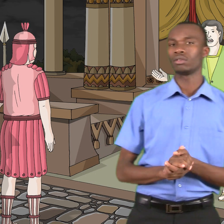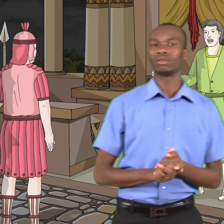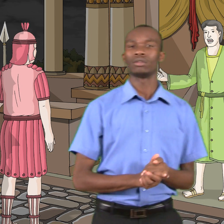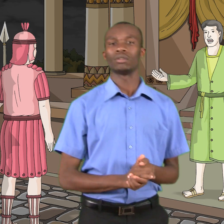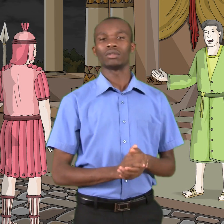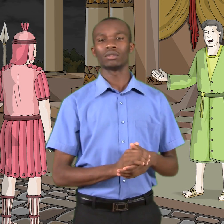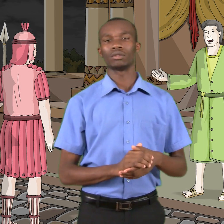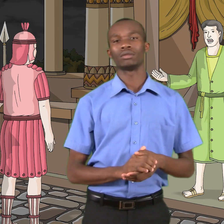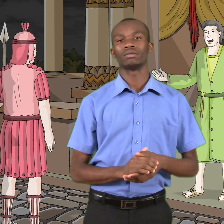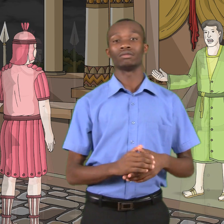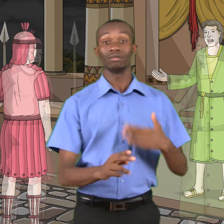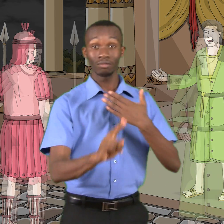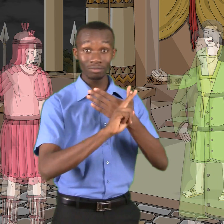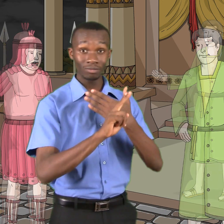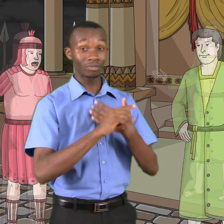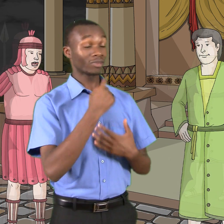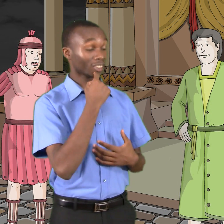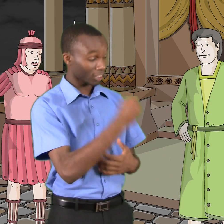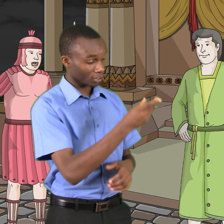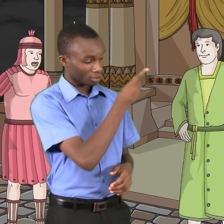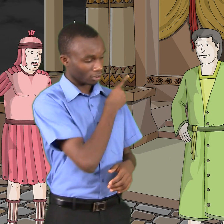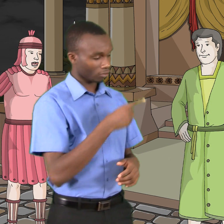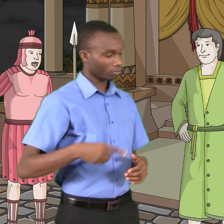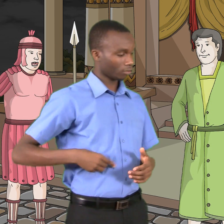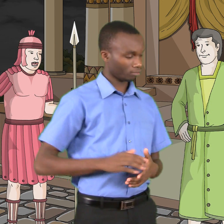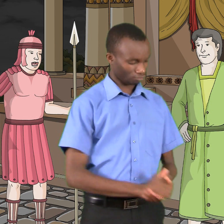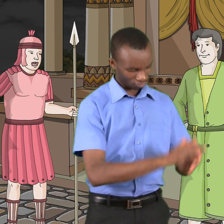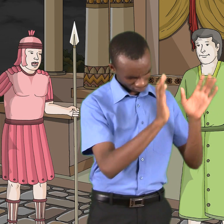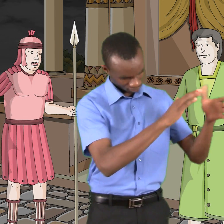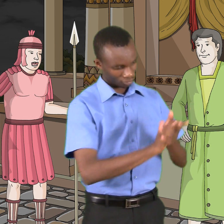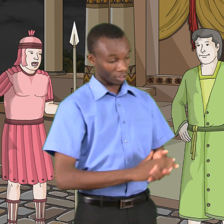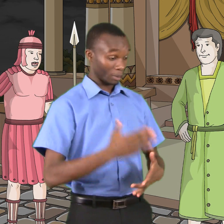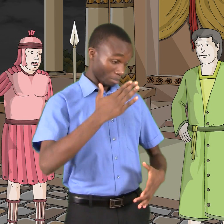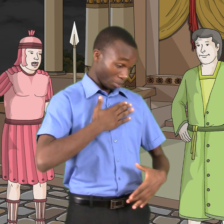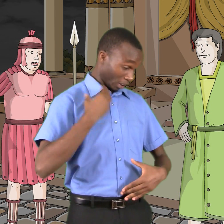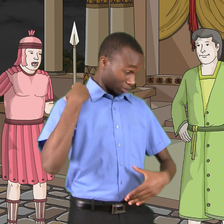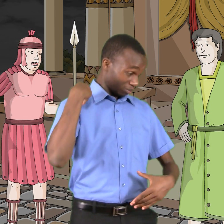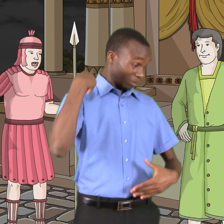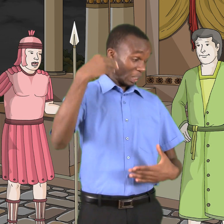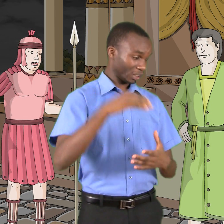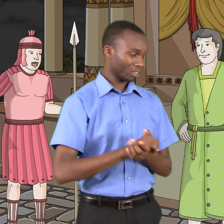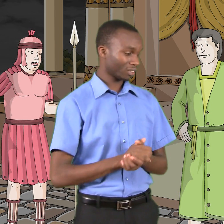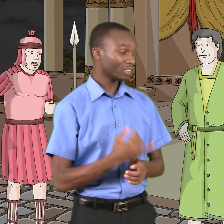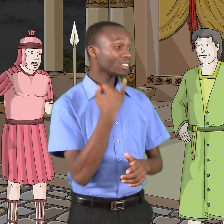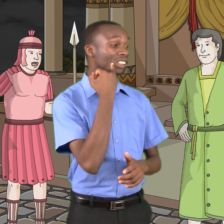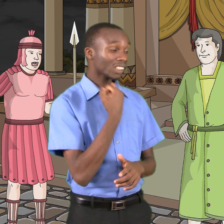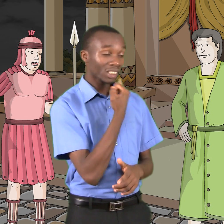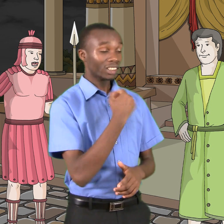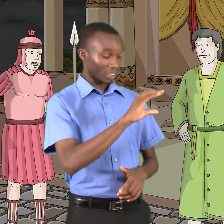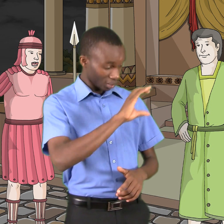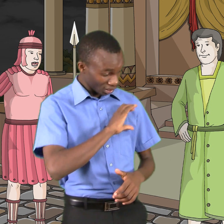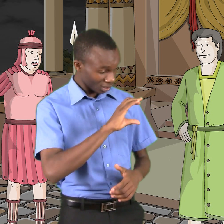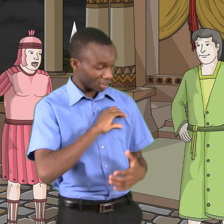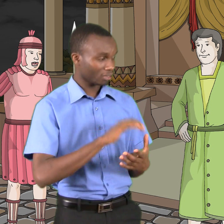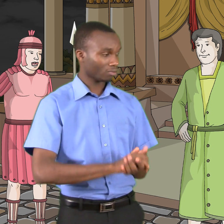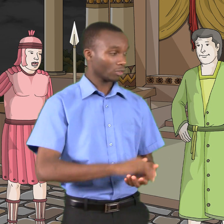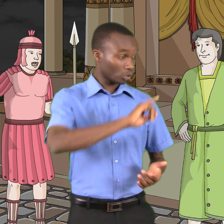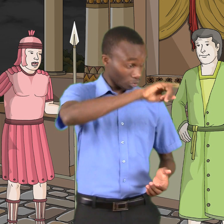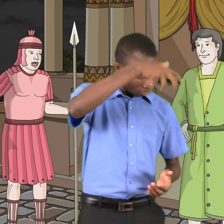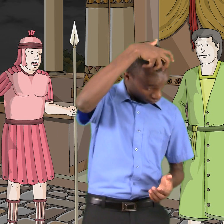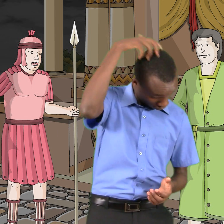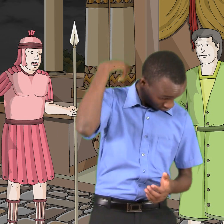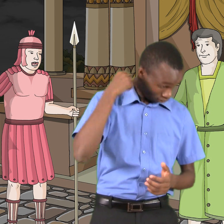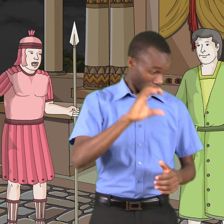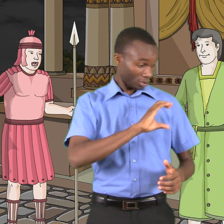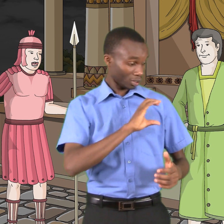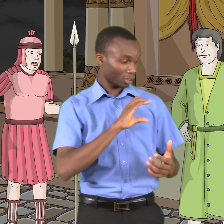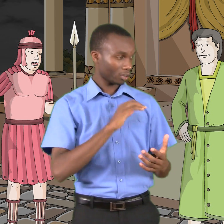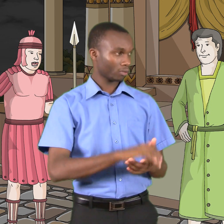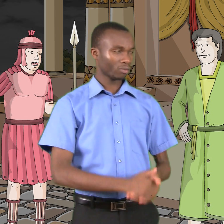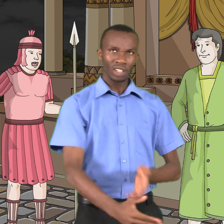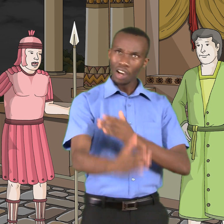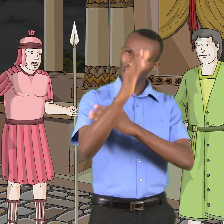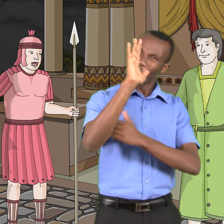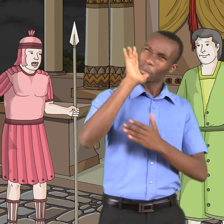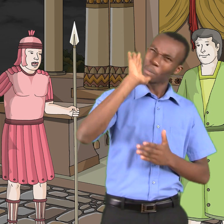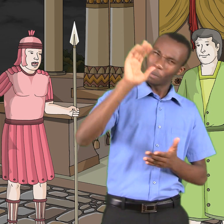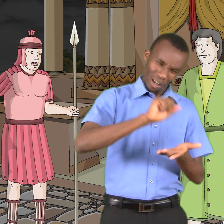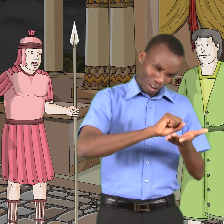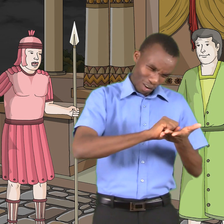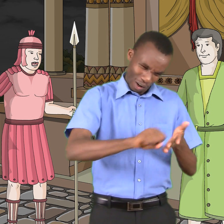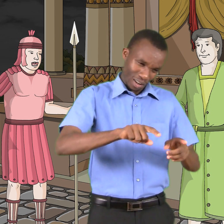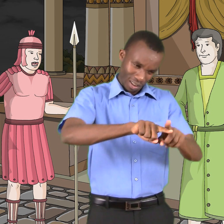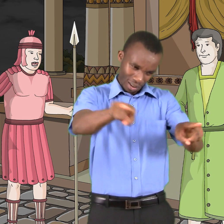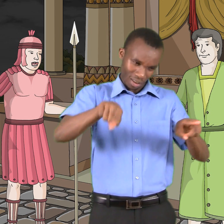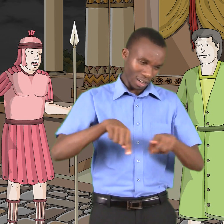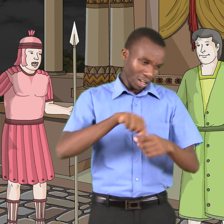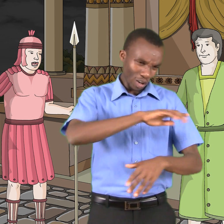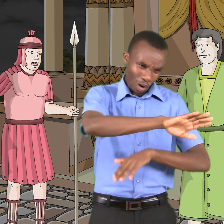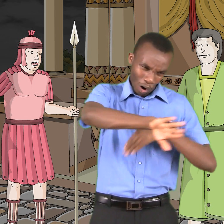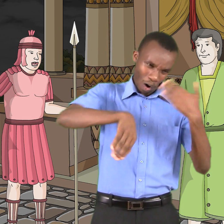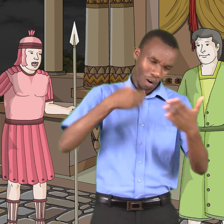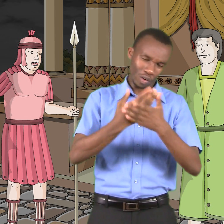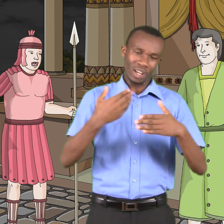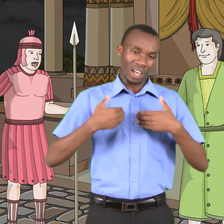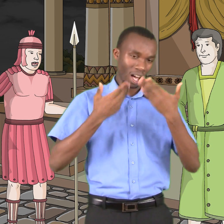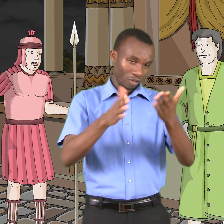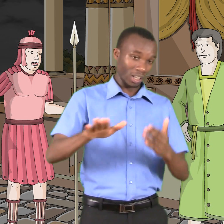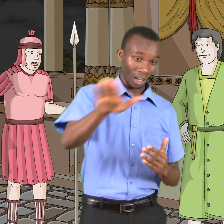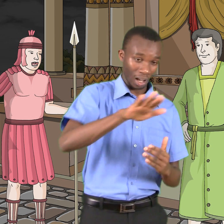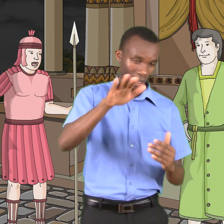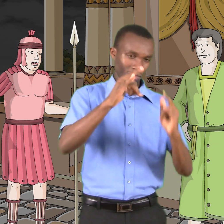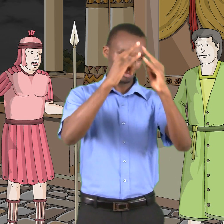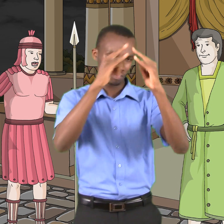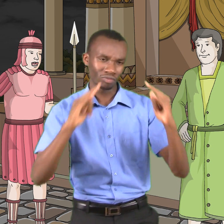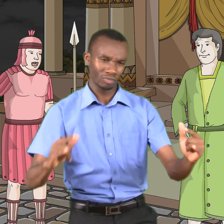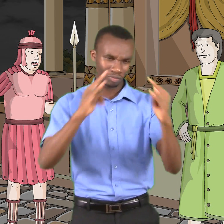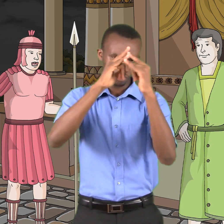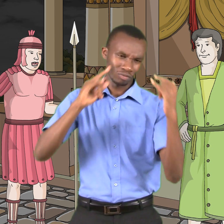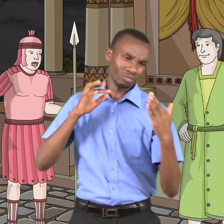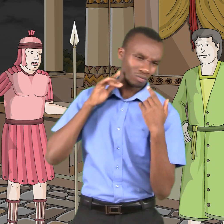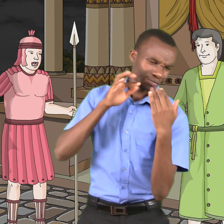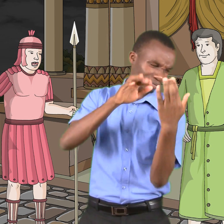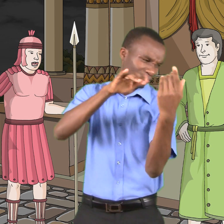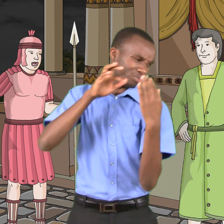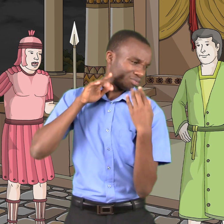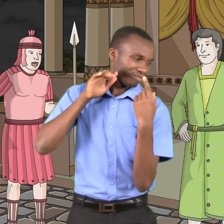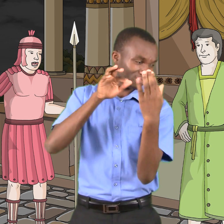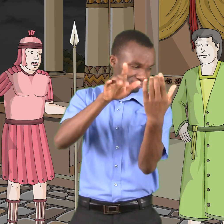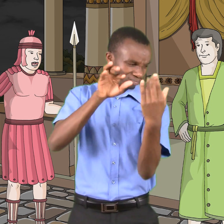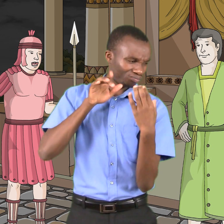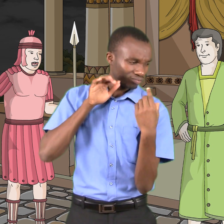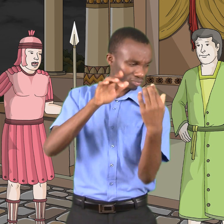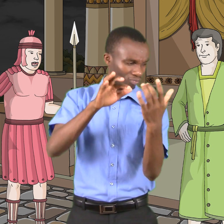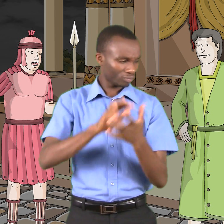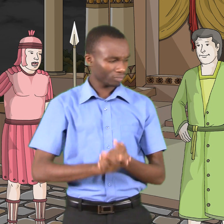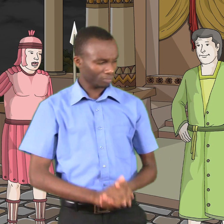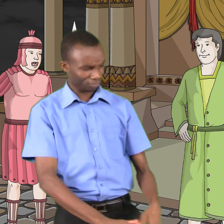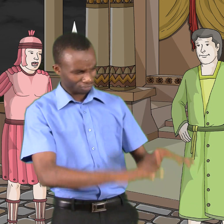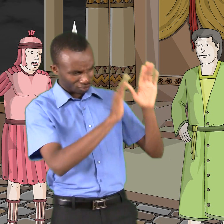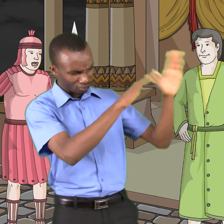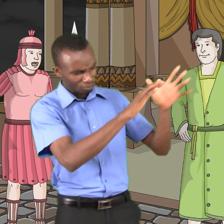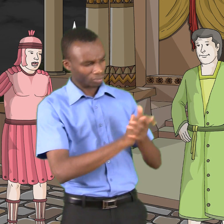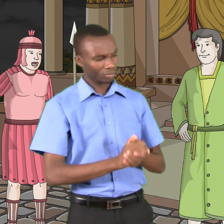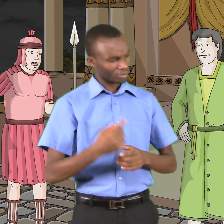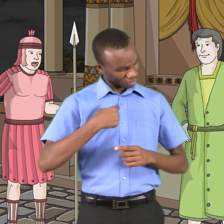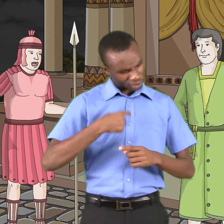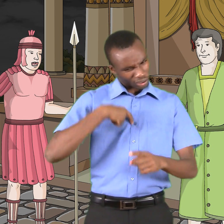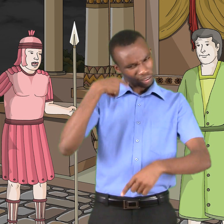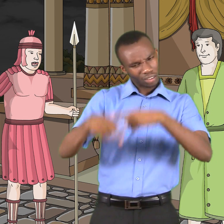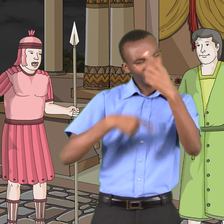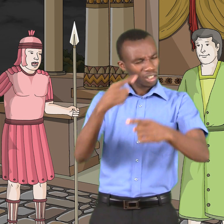Uriah answered, “The ark and Israel and Judah are dwelling in tents, and my master Joab and his soldiers are camped in the open field.